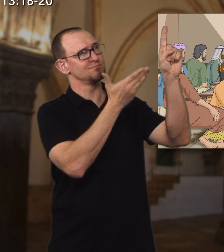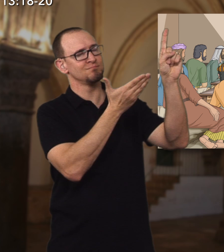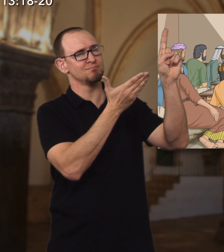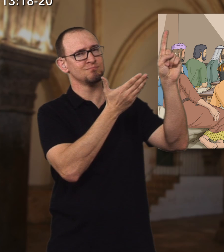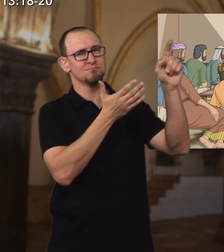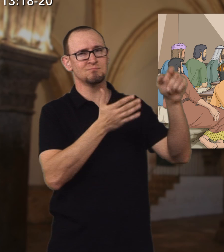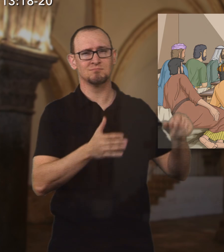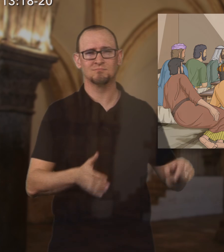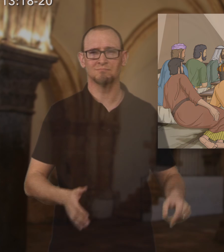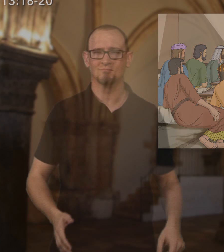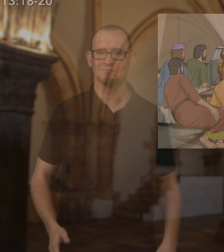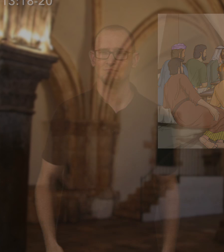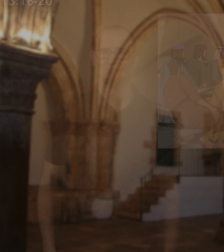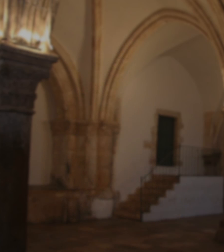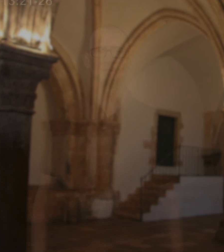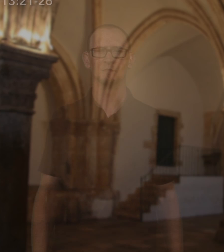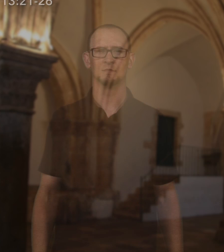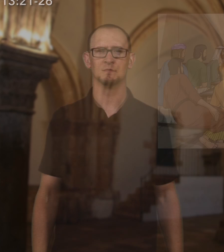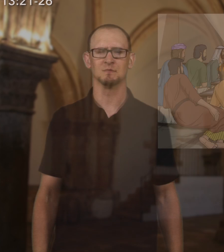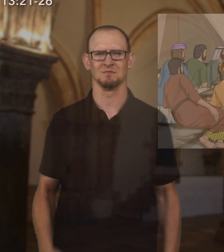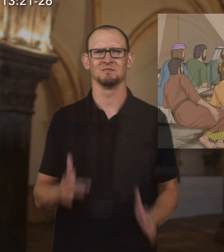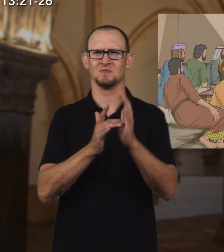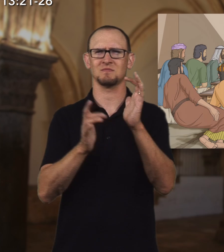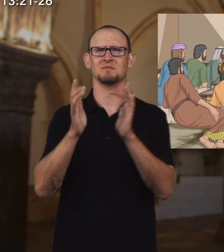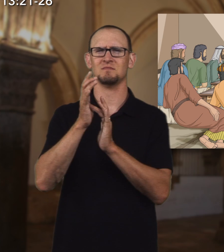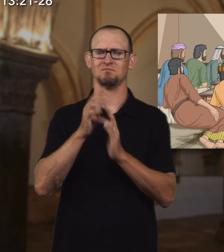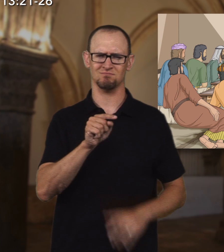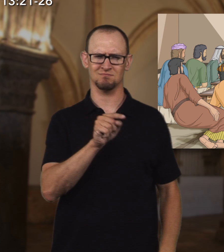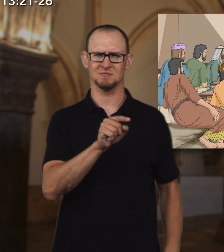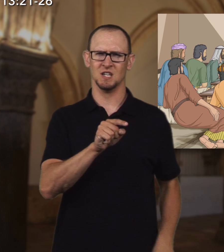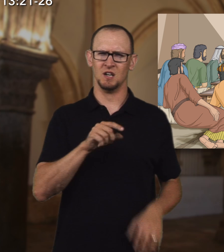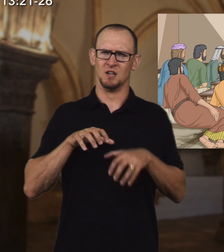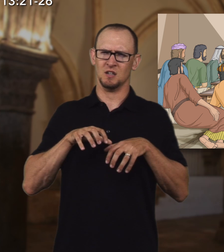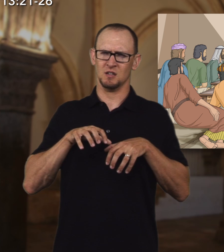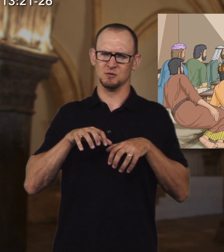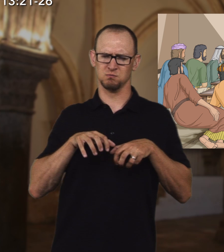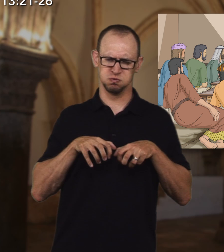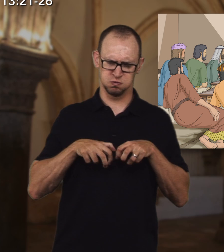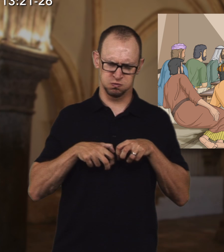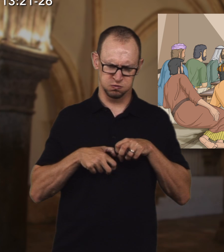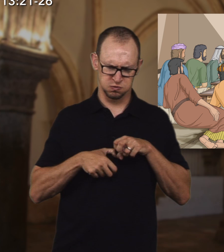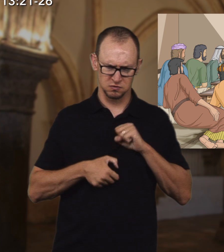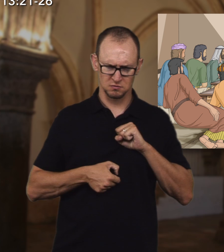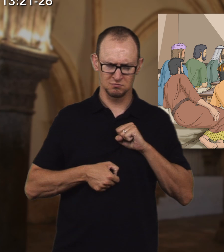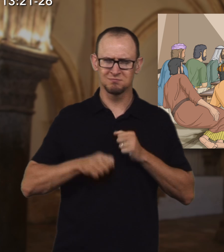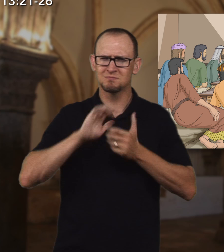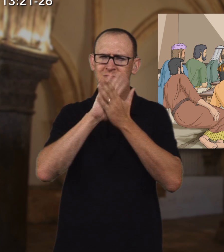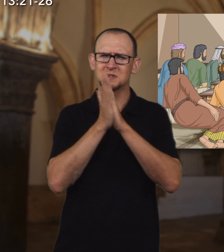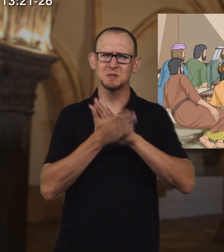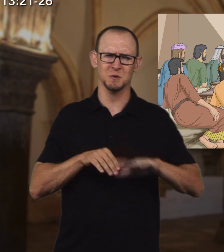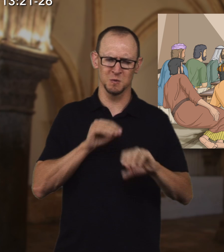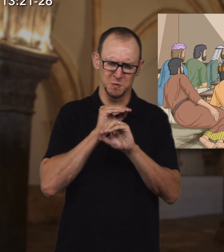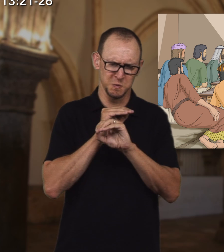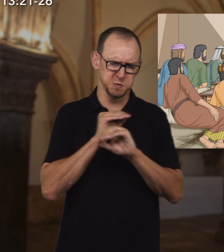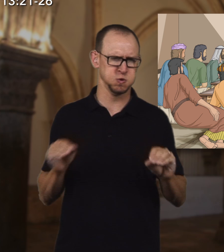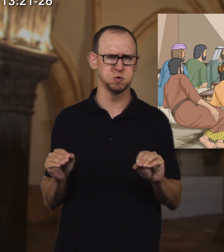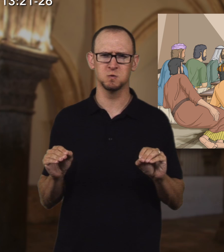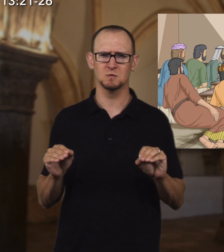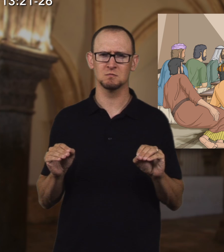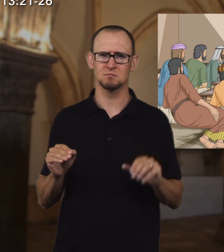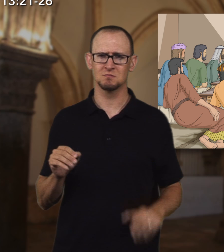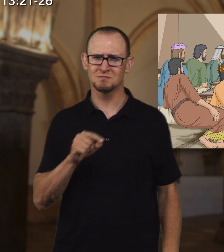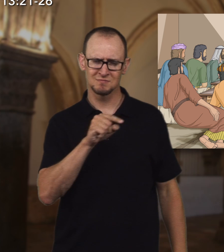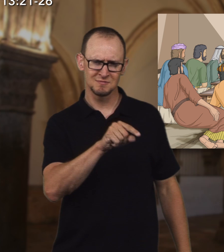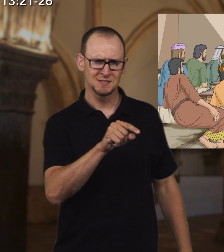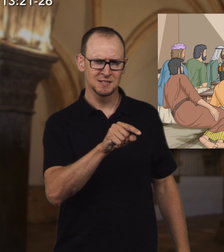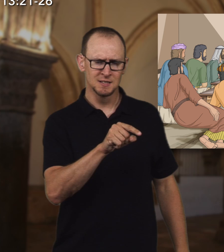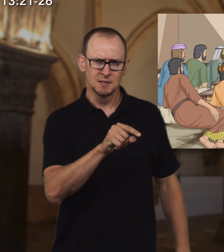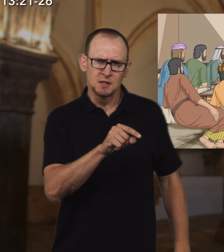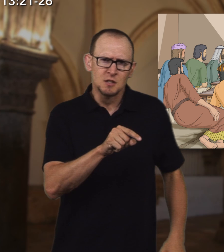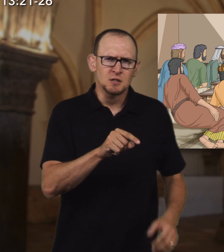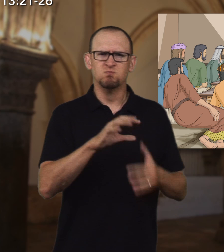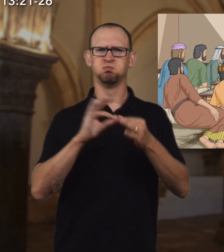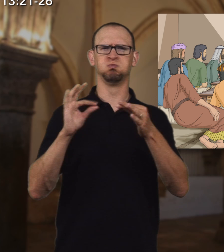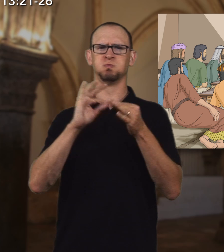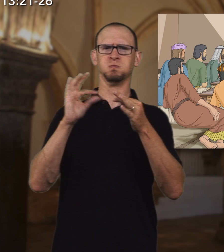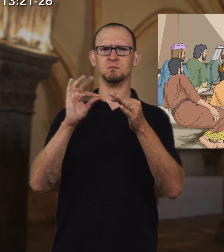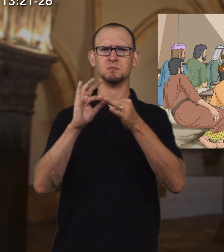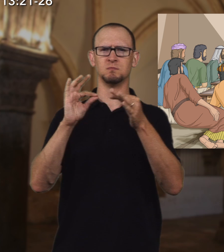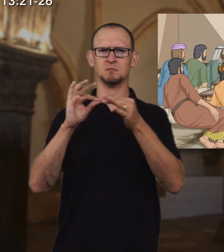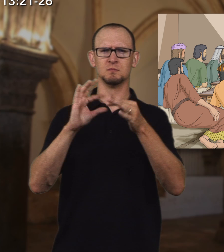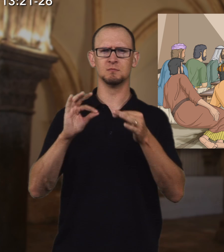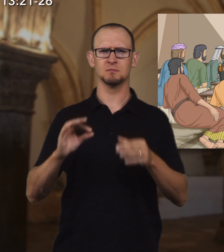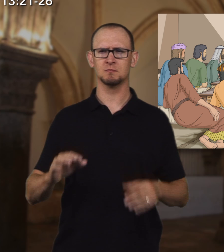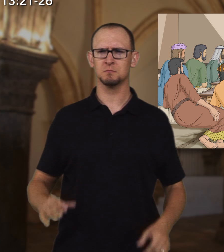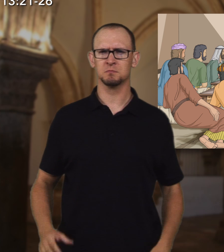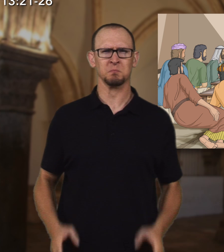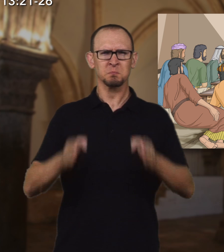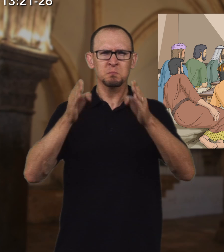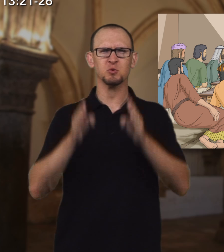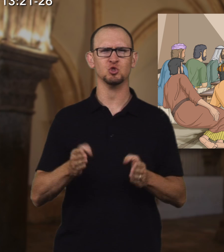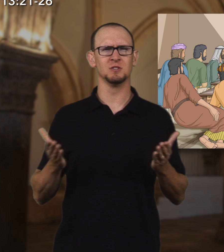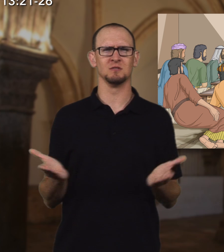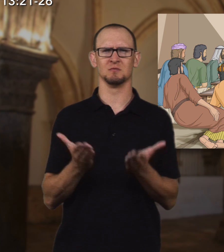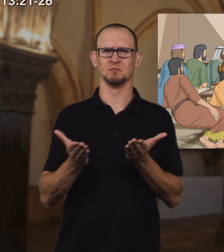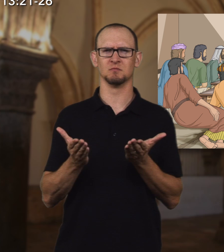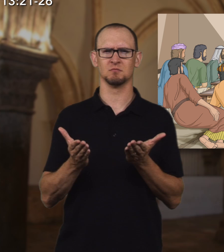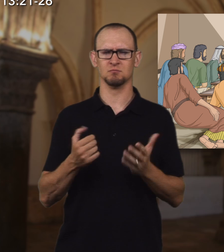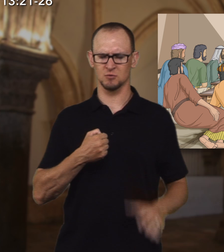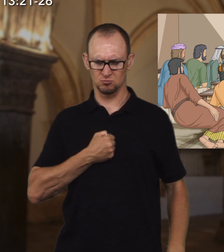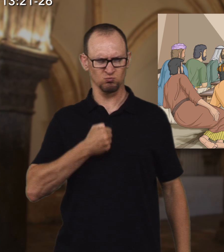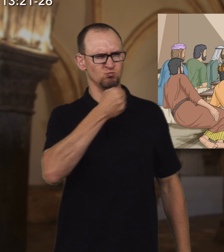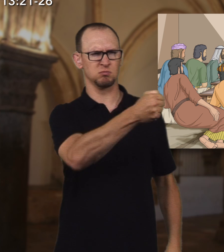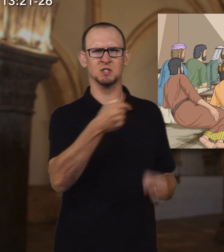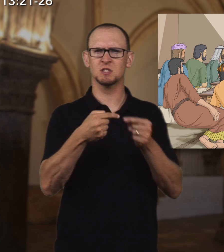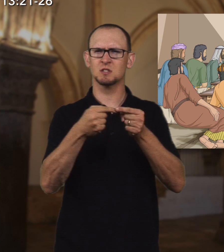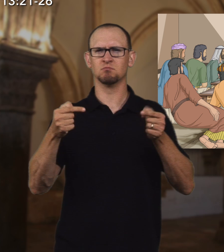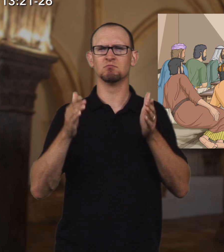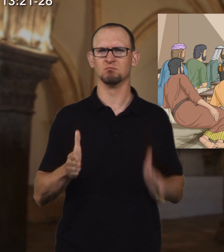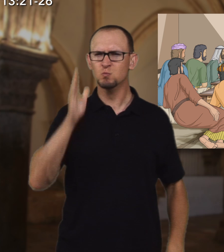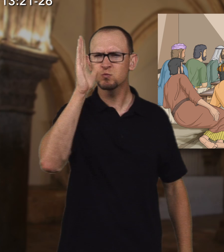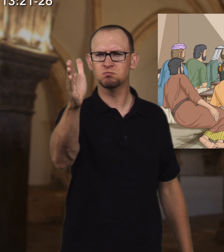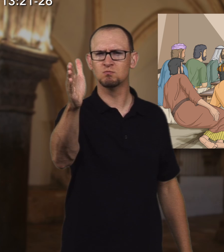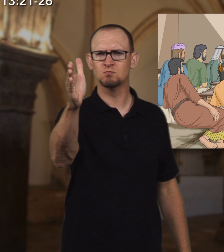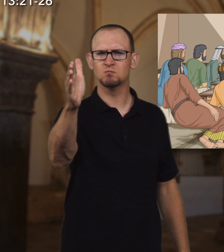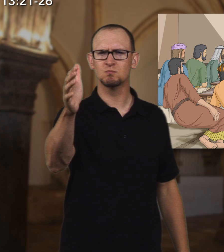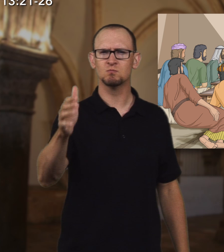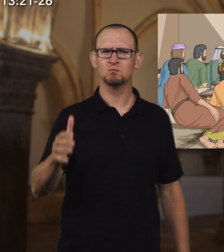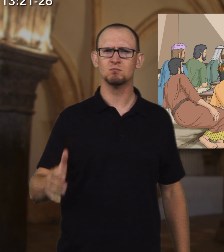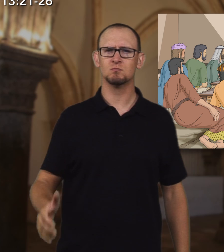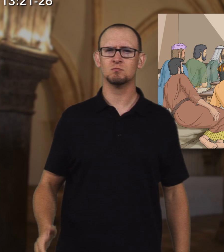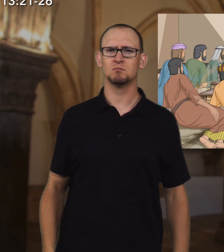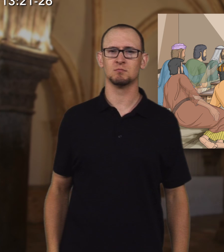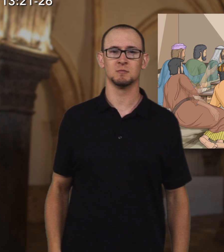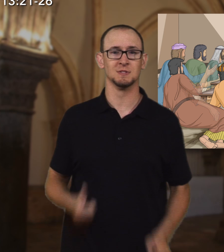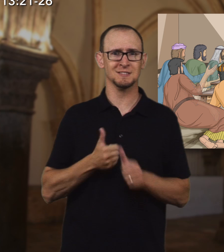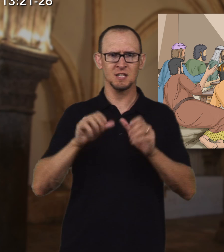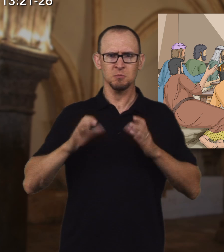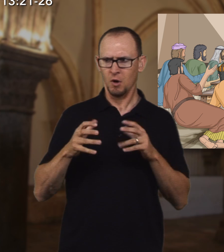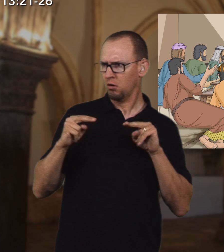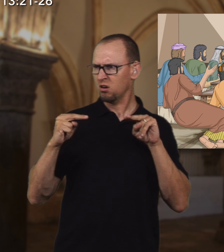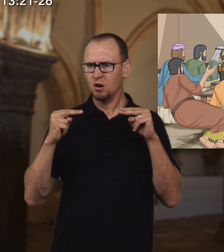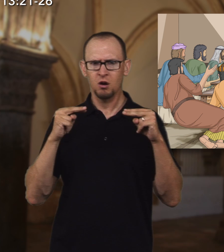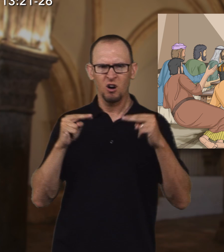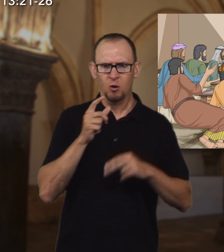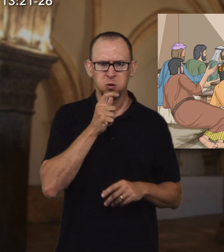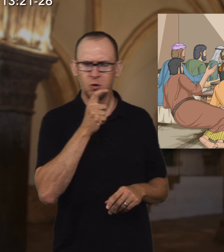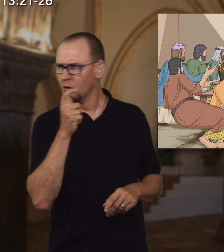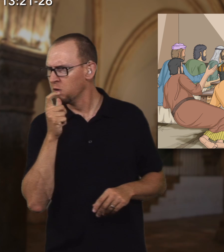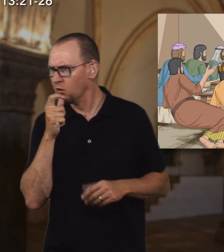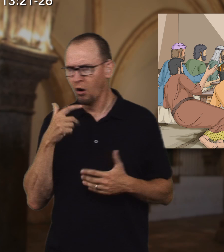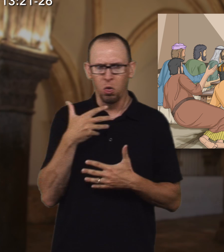After Jesus had said this, He became troubled in spirit and testified, “Truly, truly, I tell you, one of you will betray Me.”